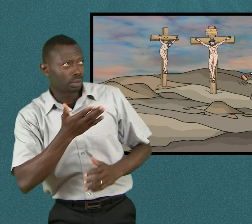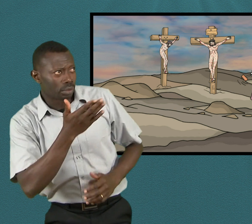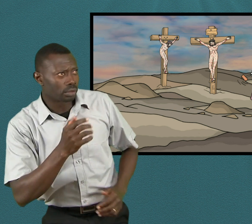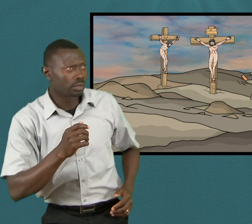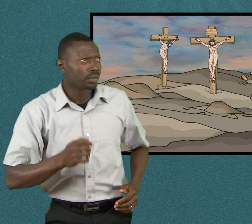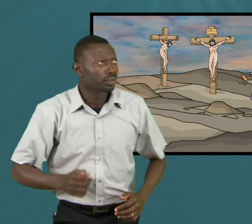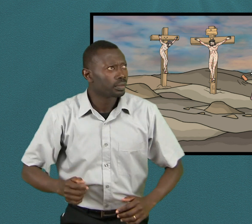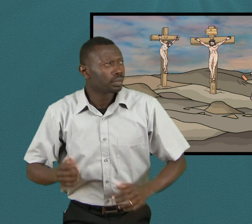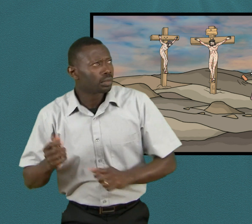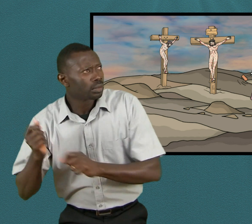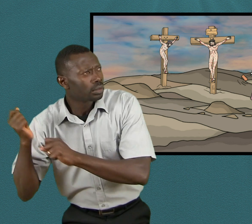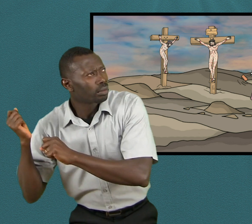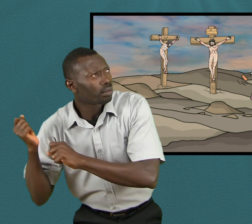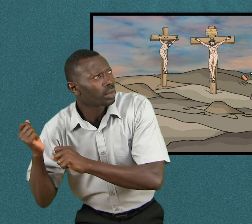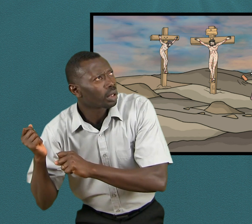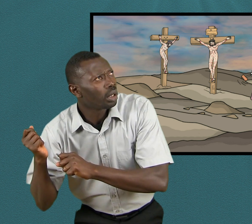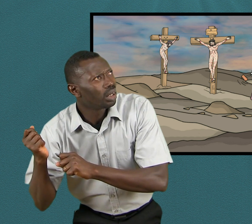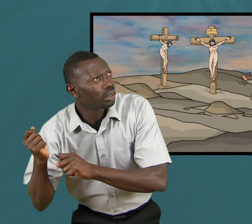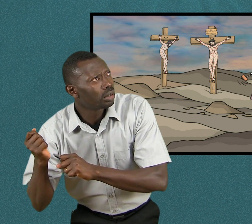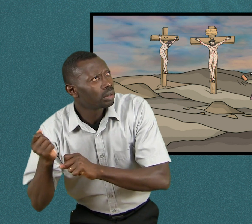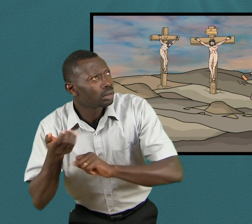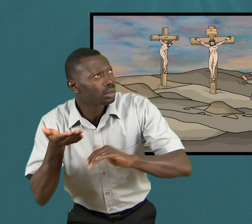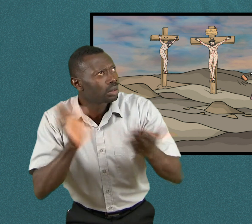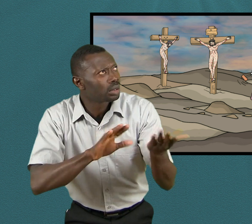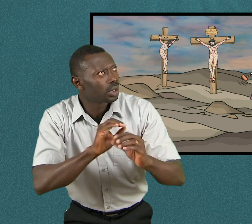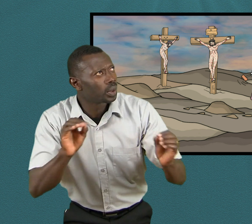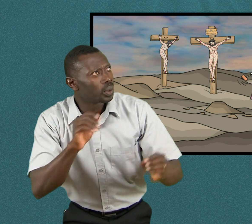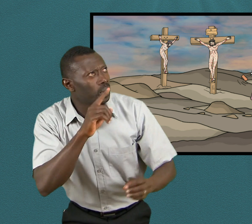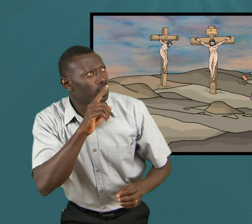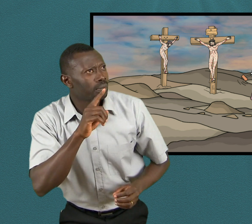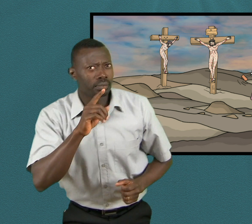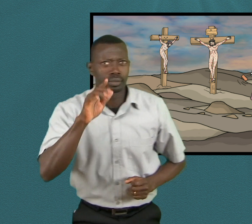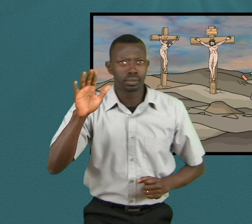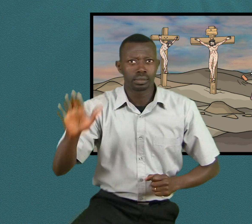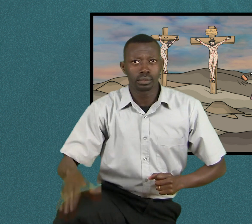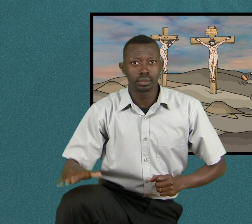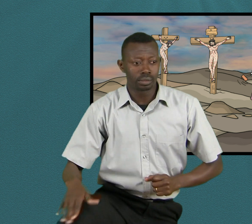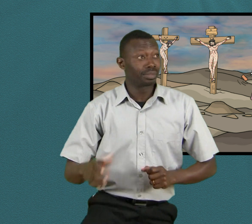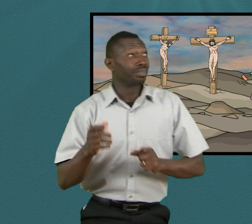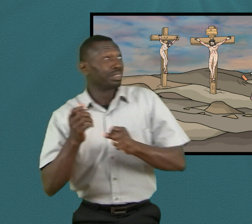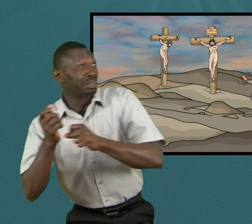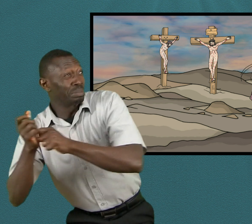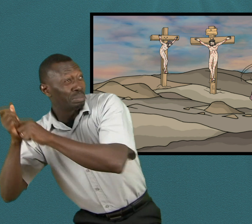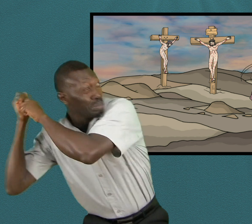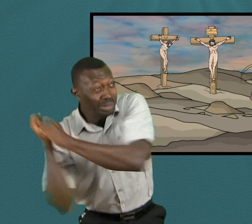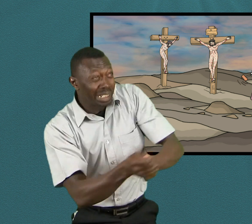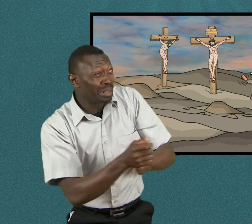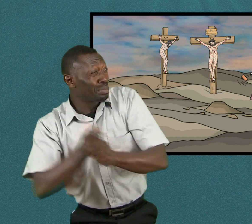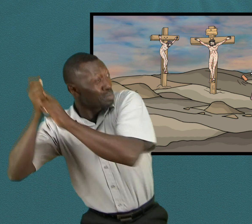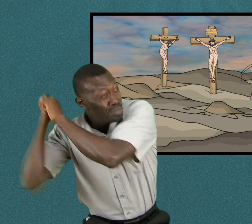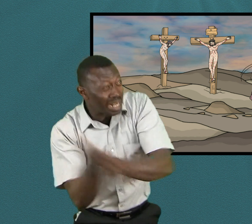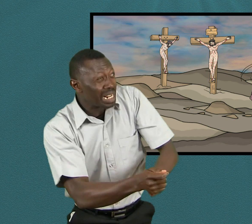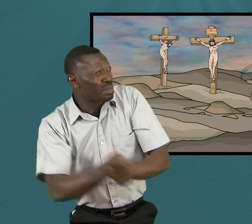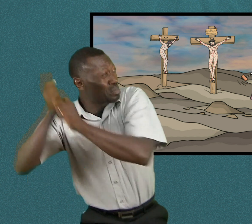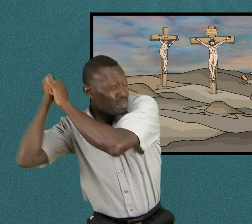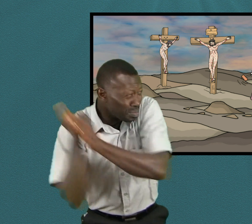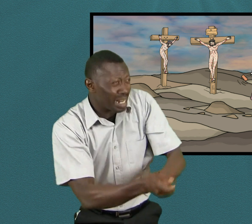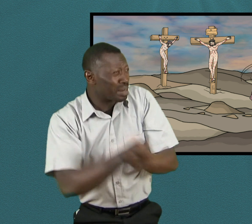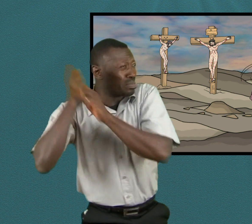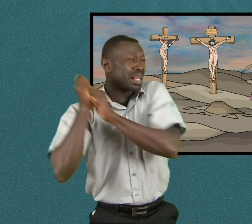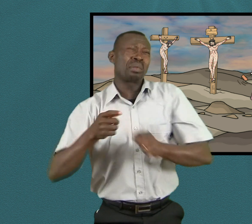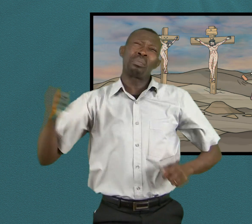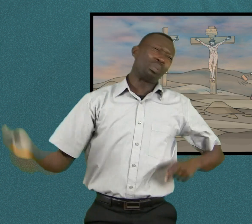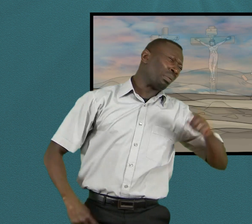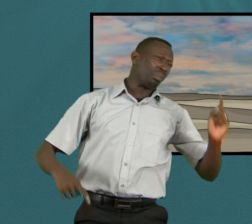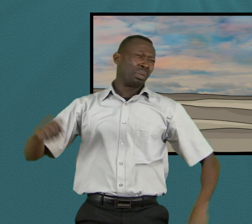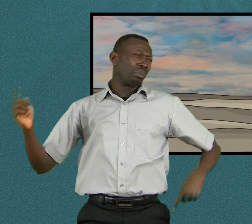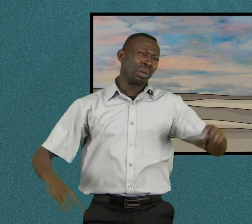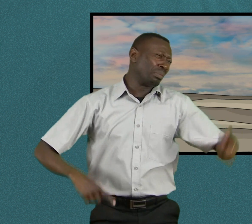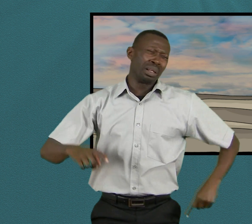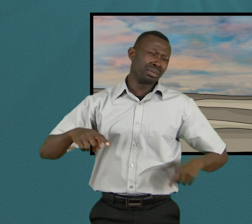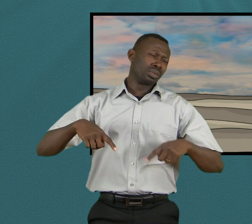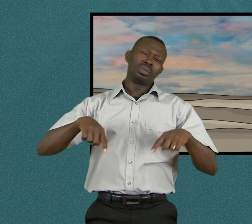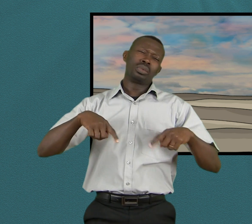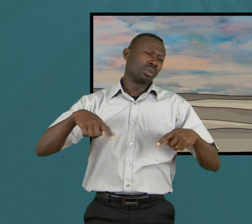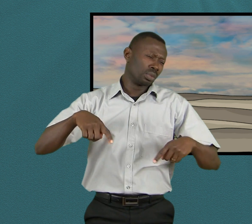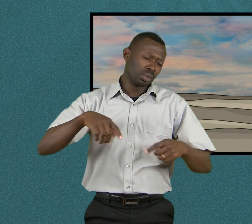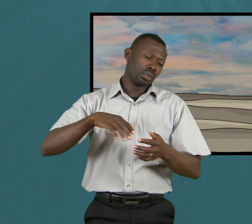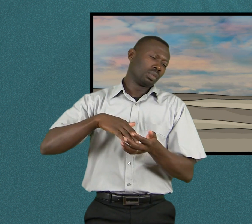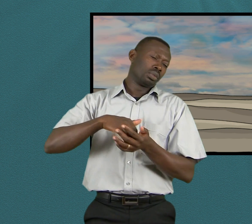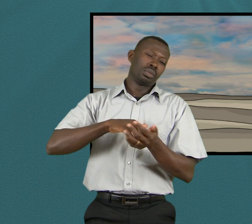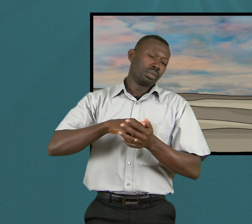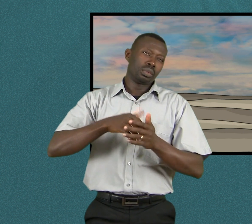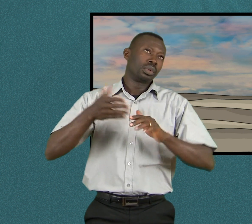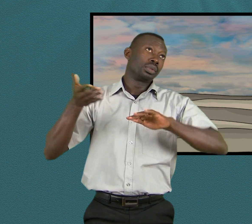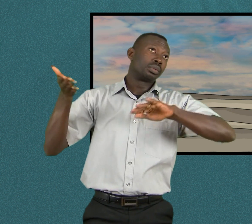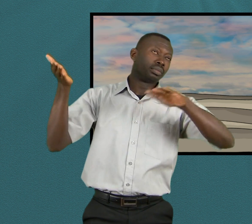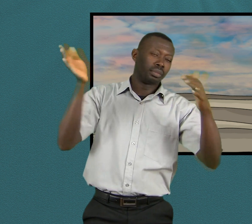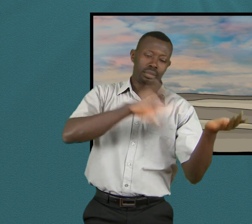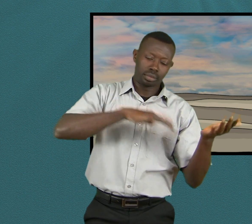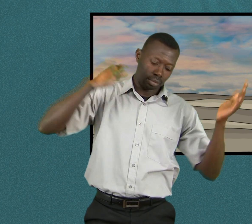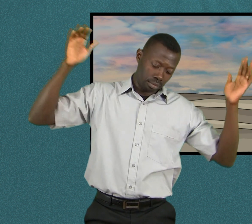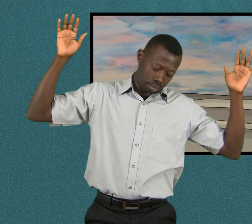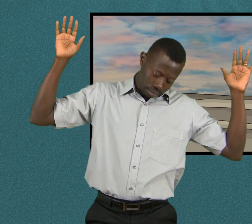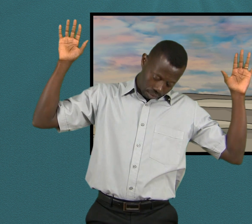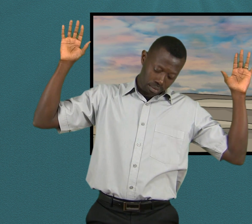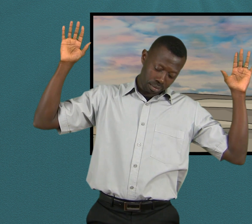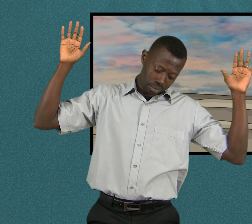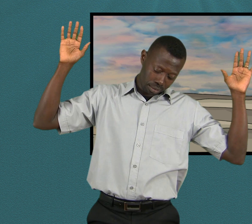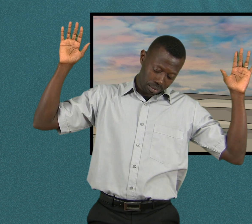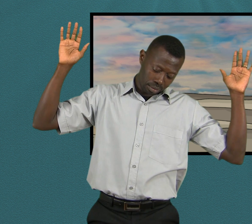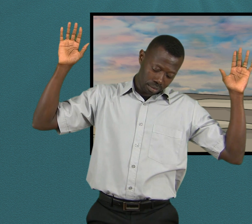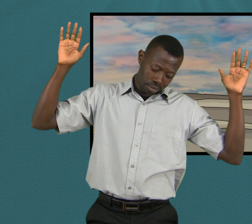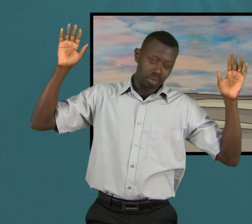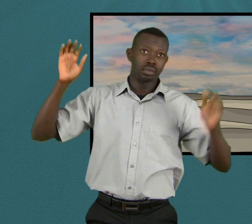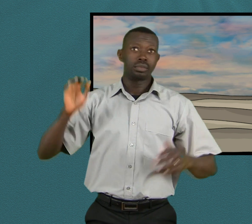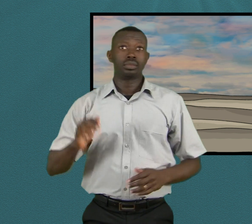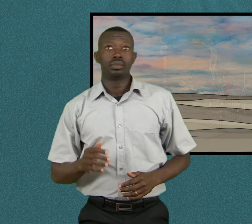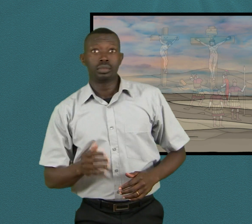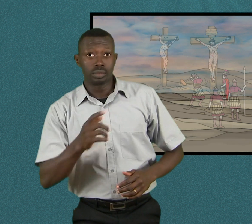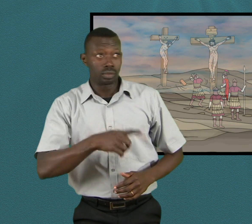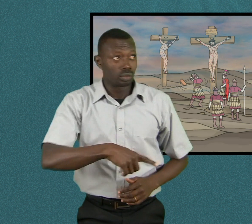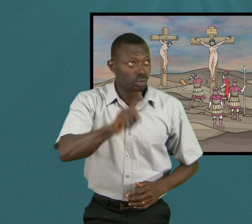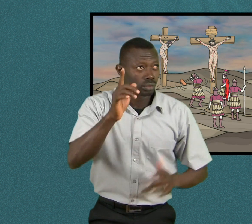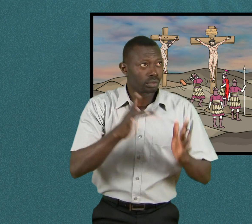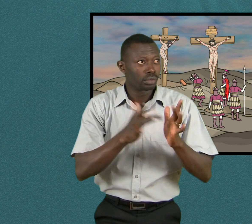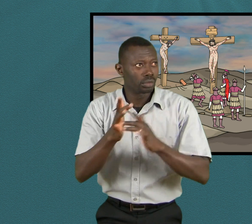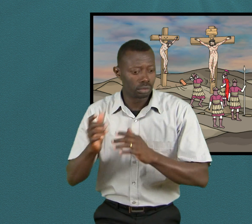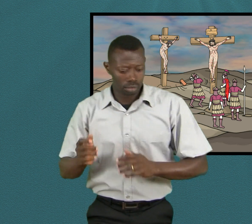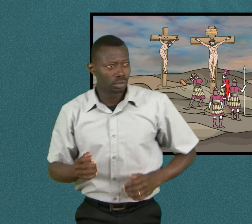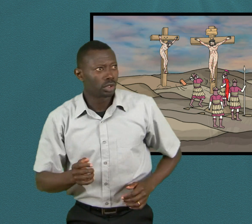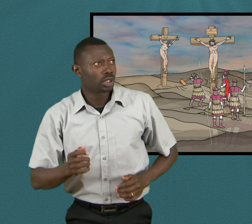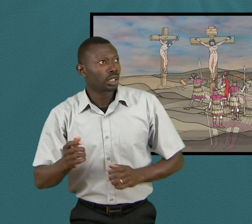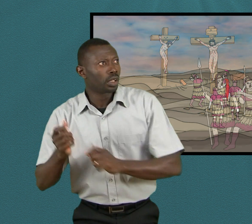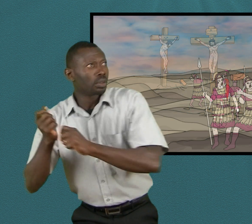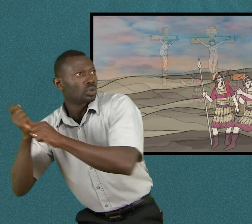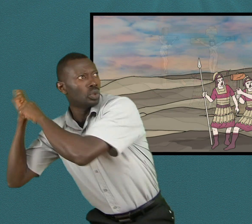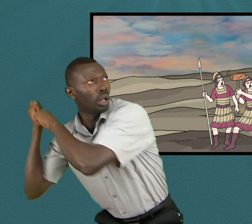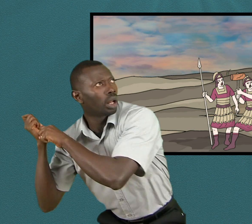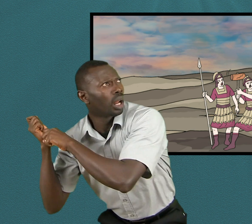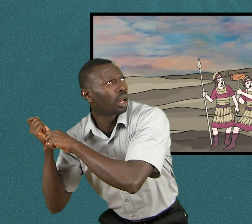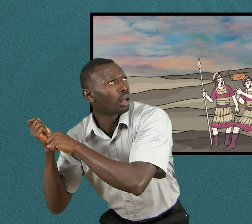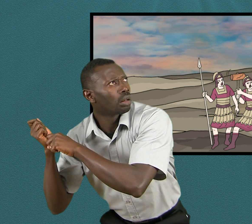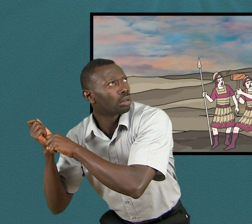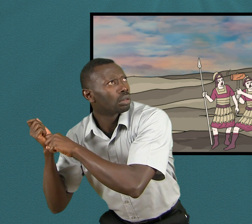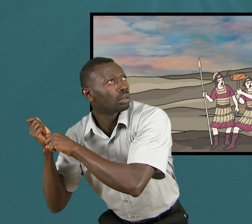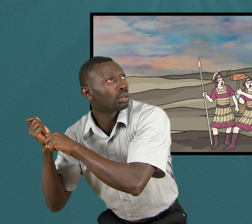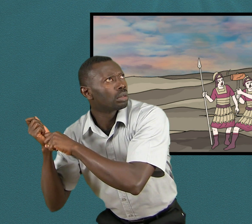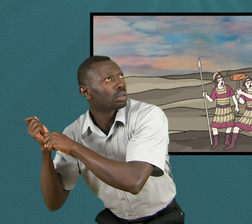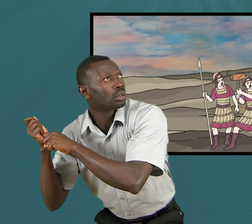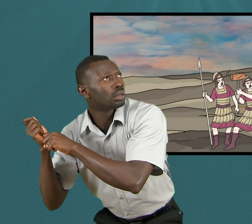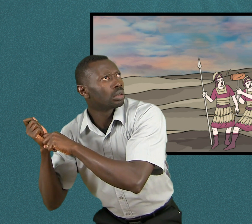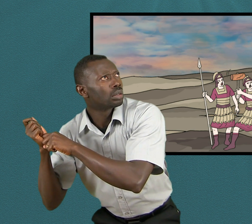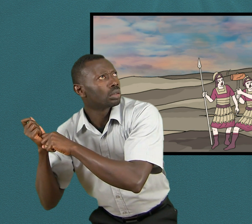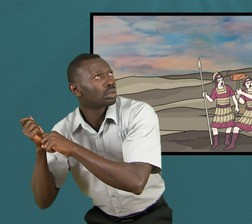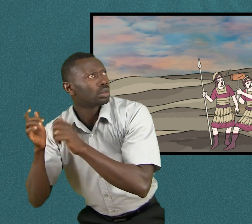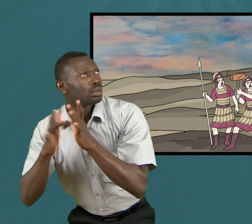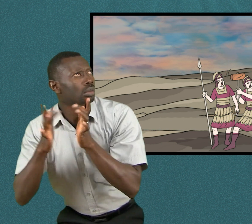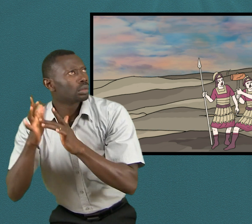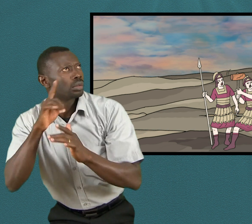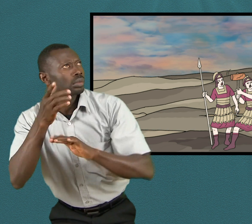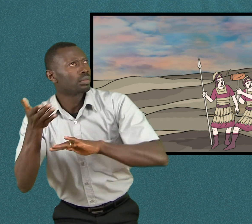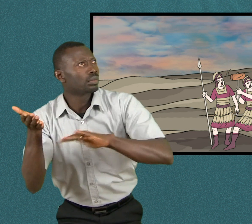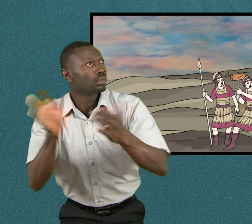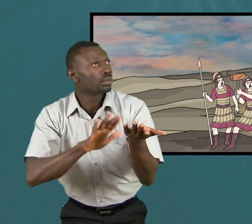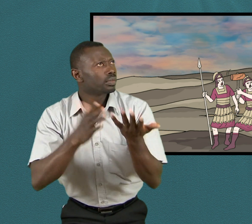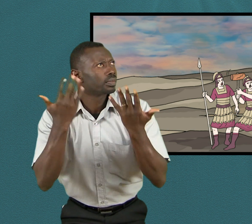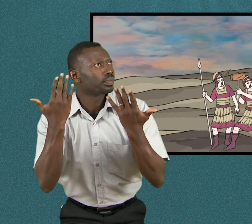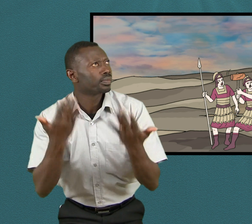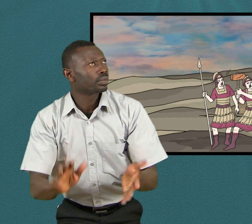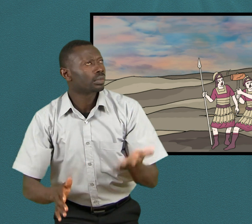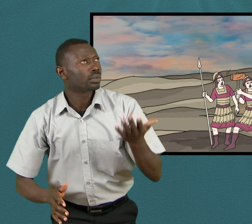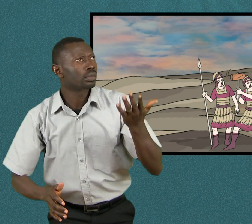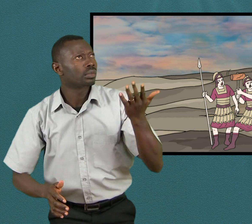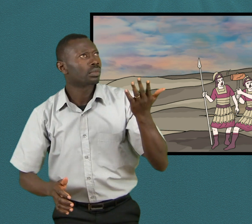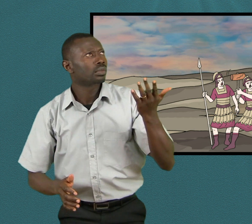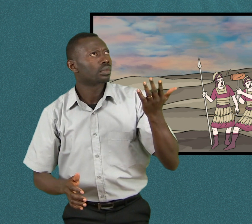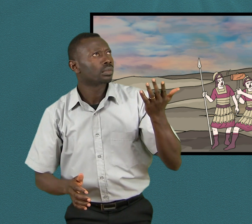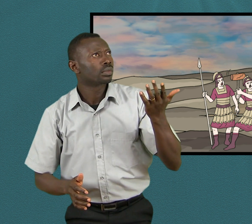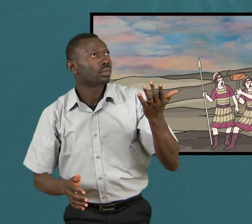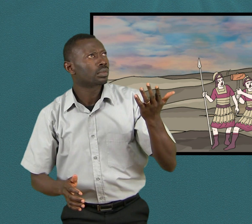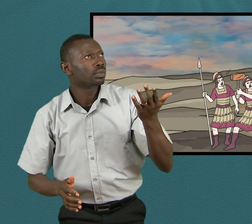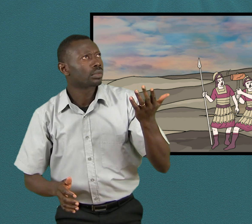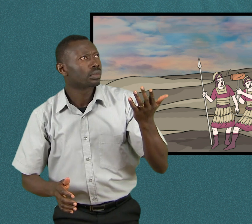Instead, one of the soldiers pierced His side with a spear, and immediately blood and water flowed out.